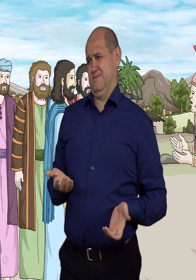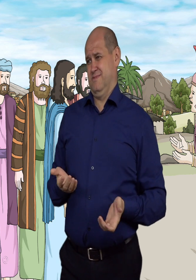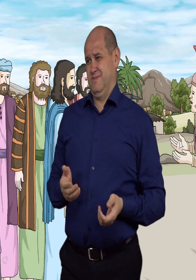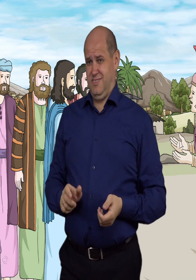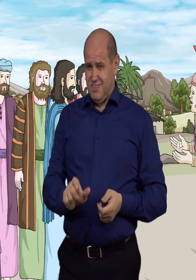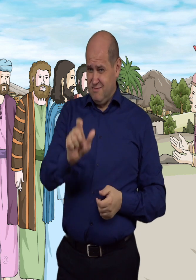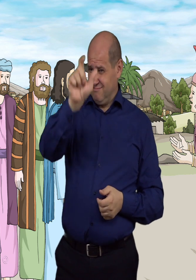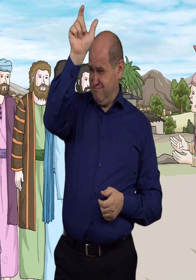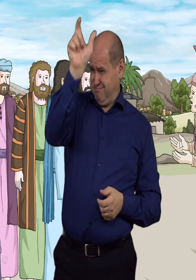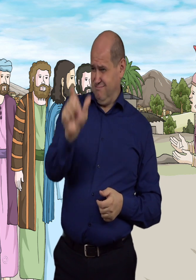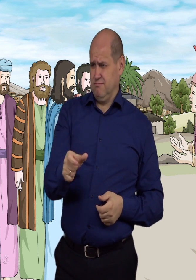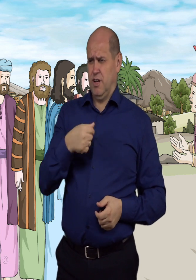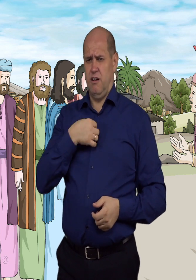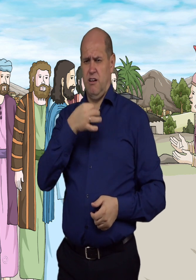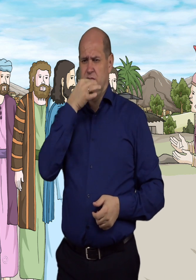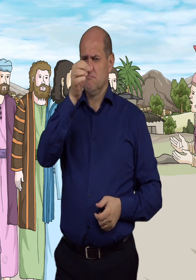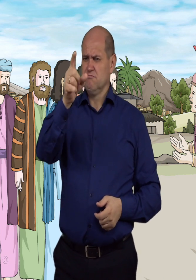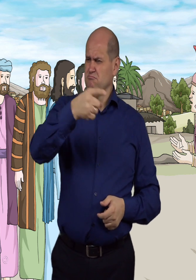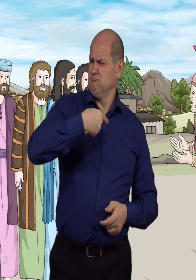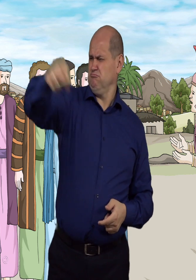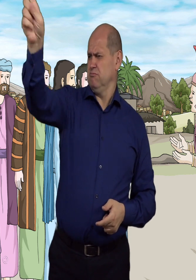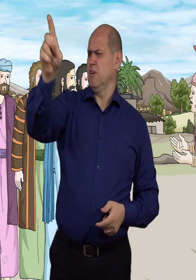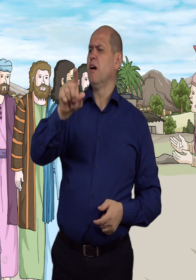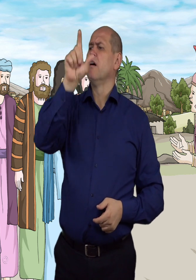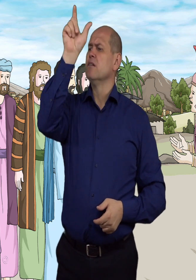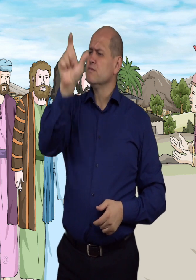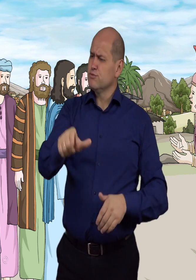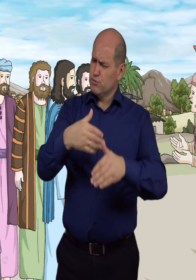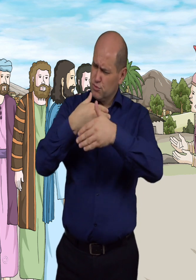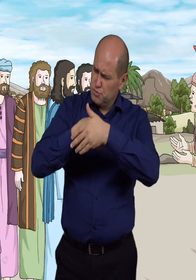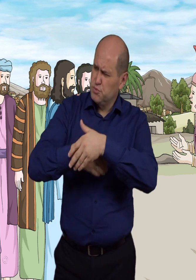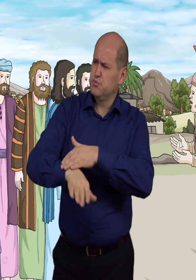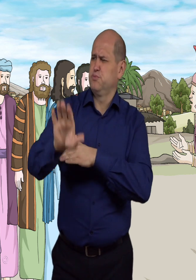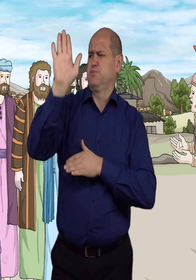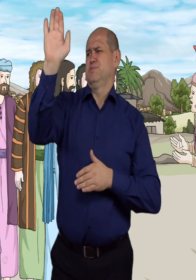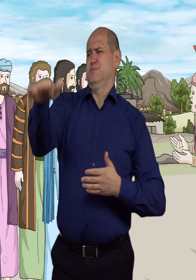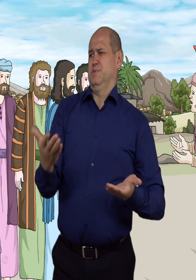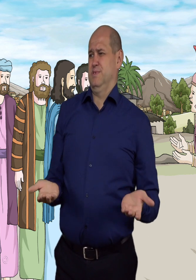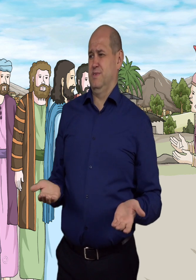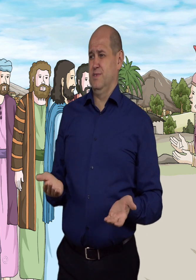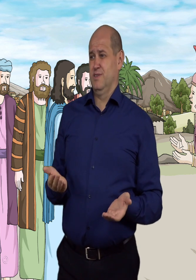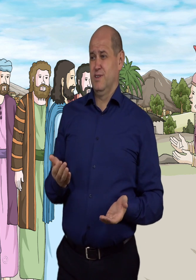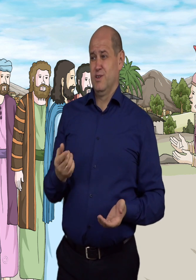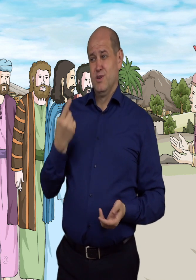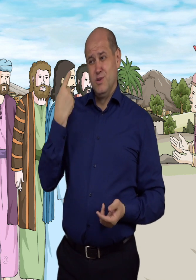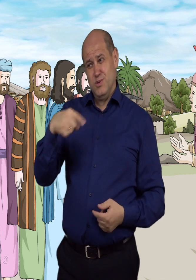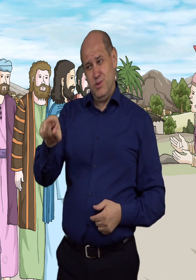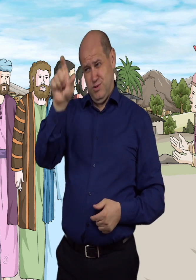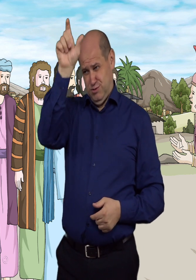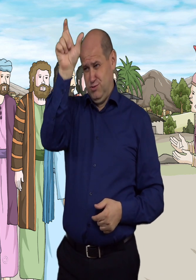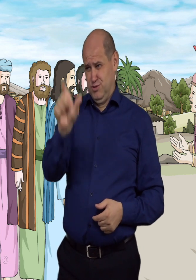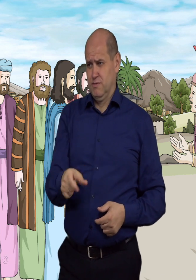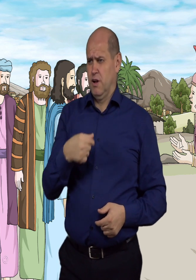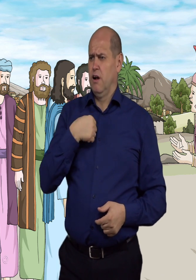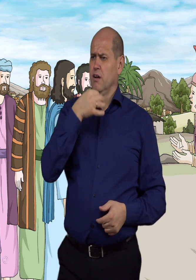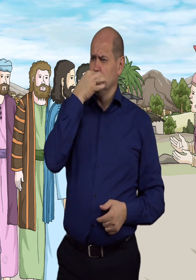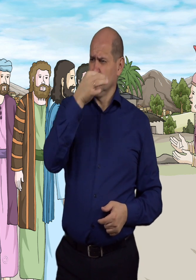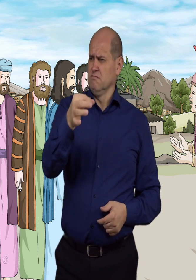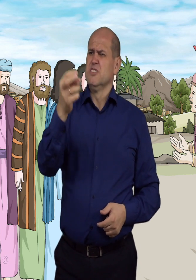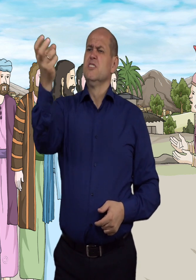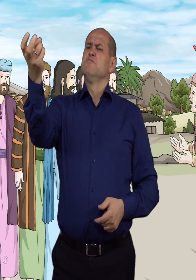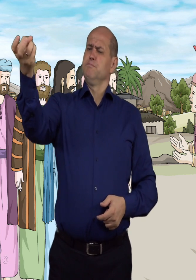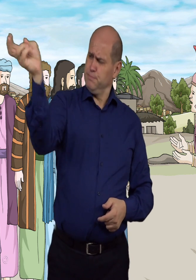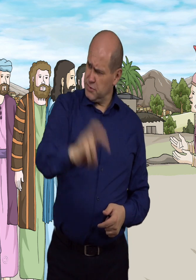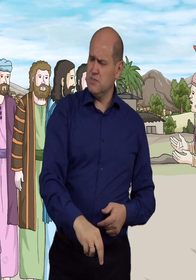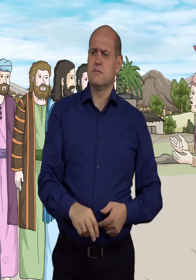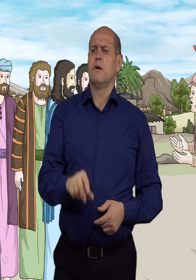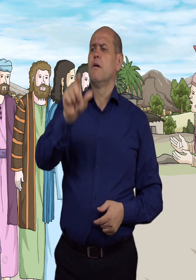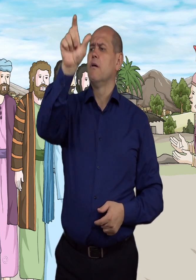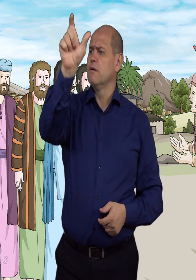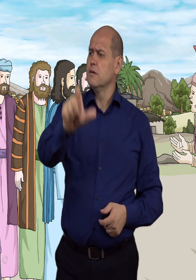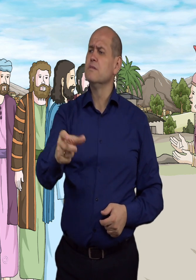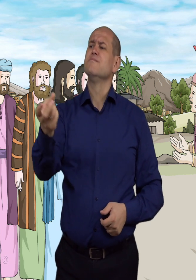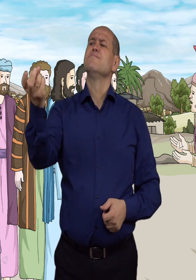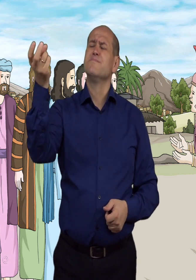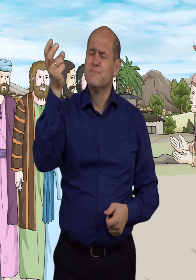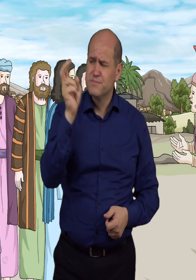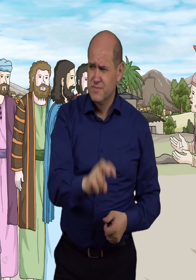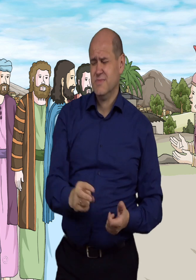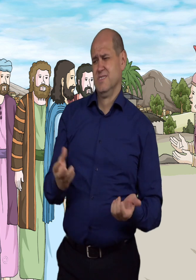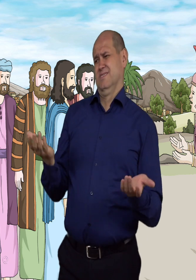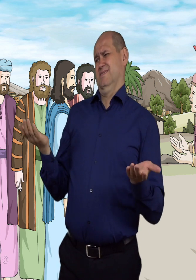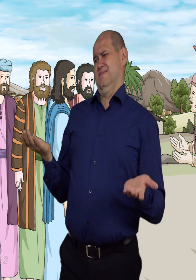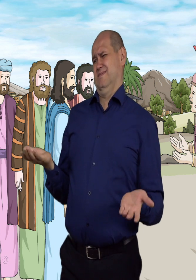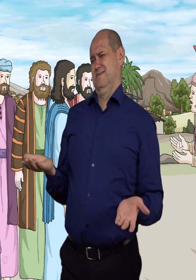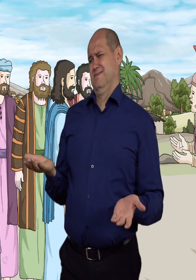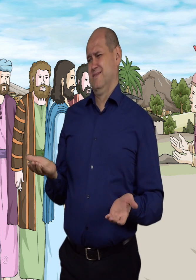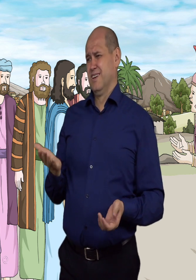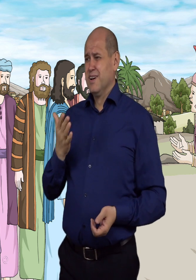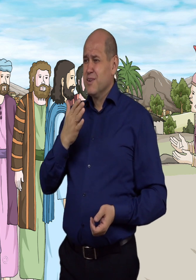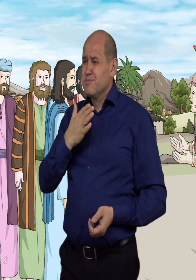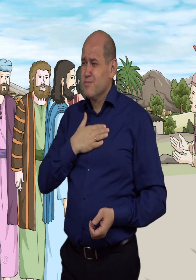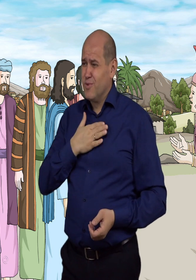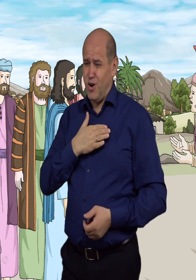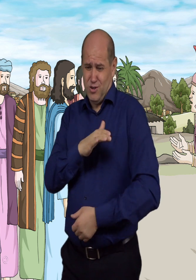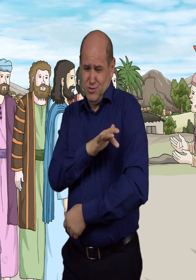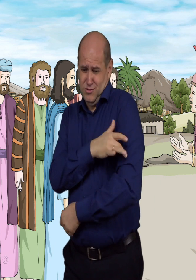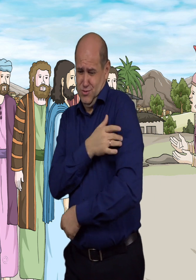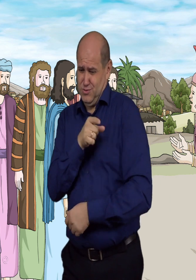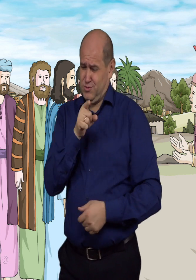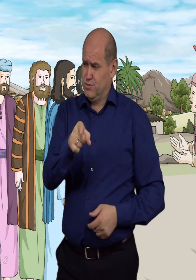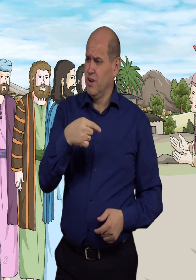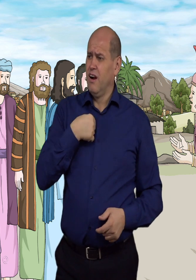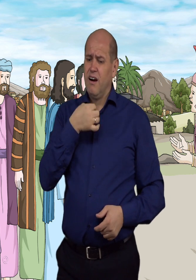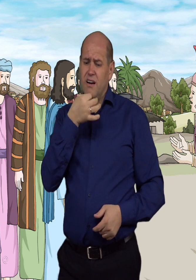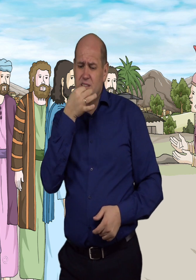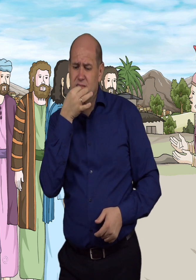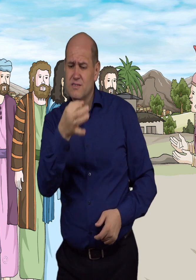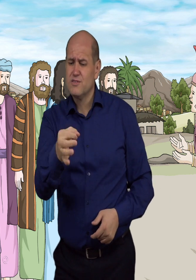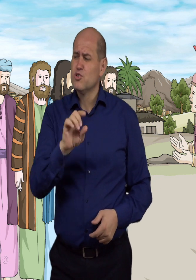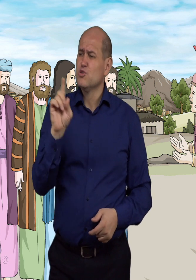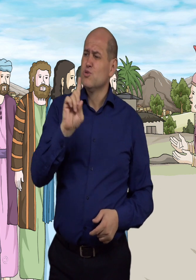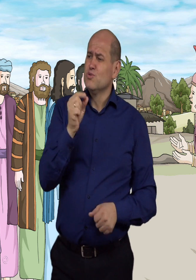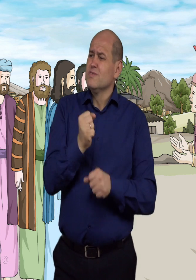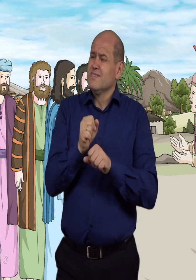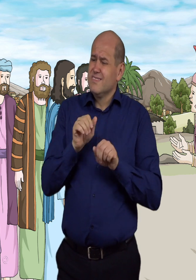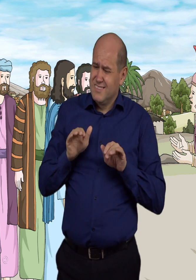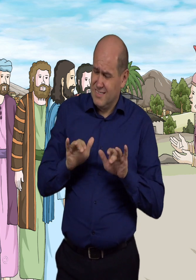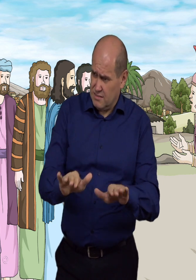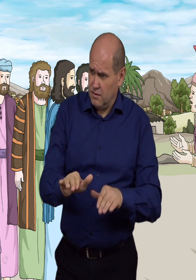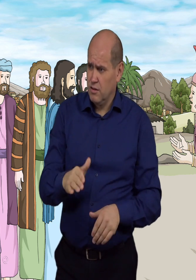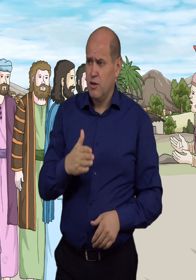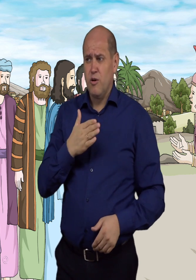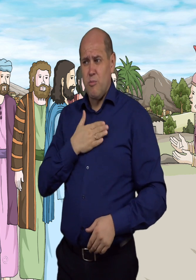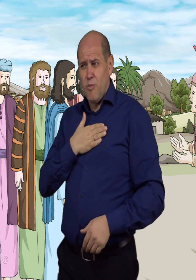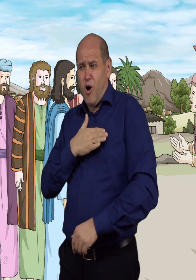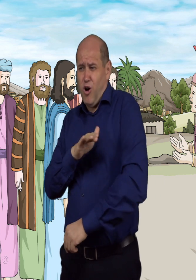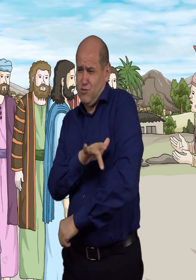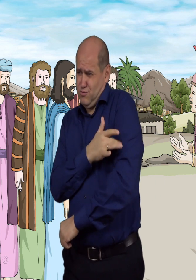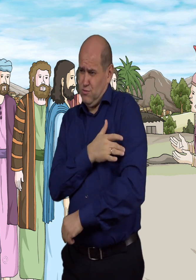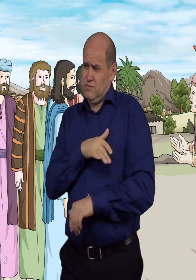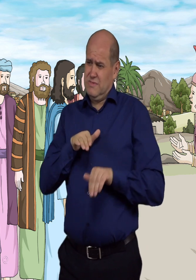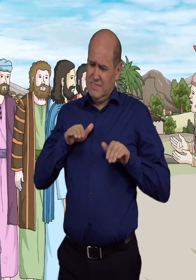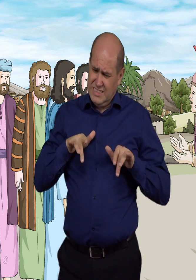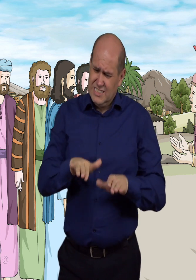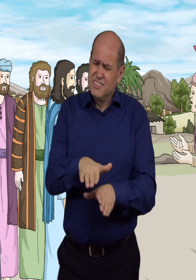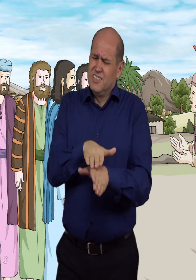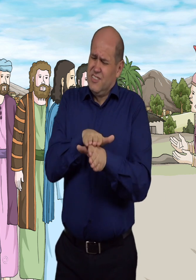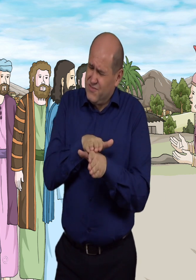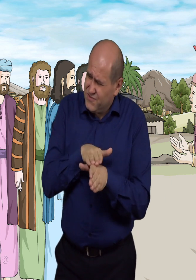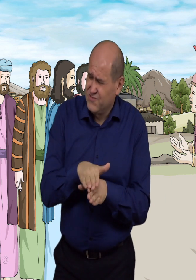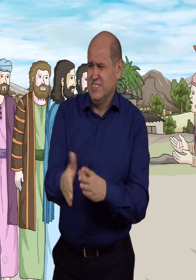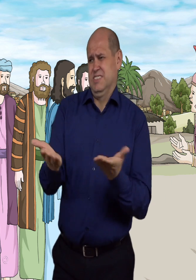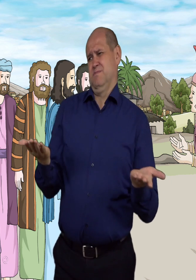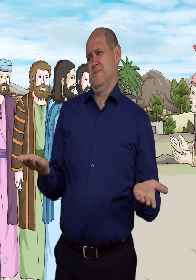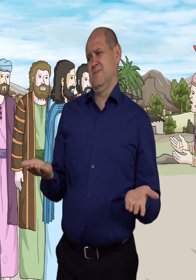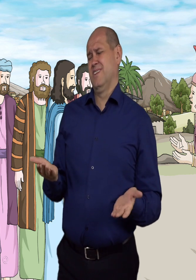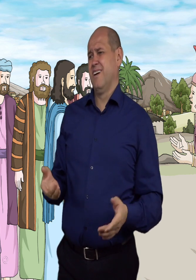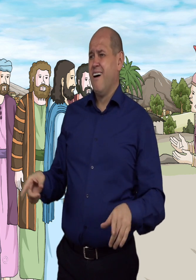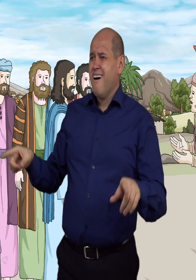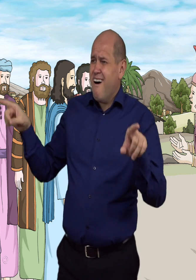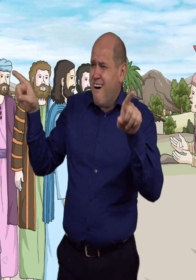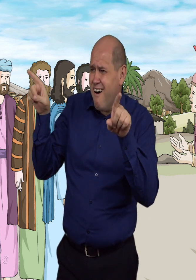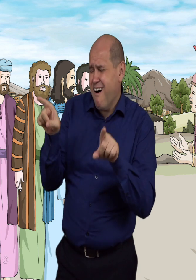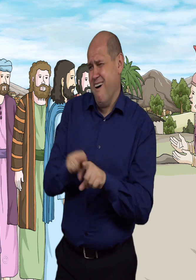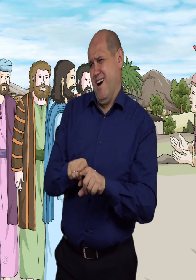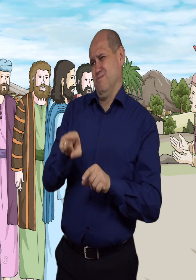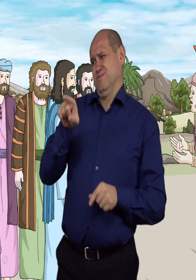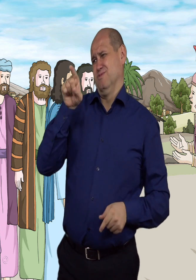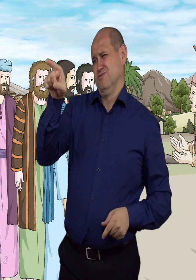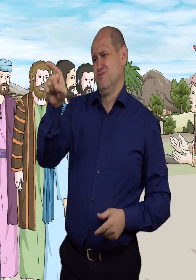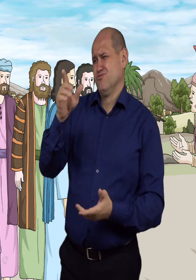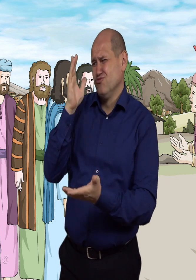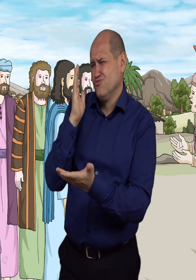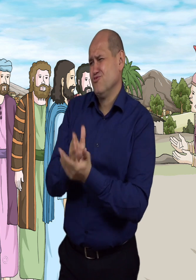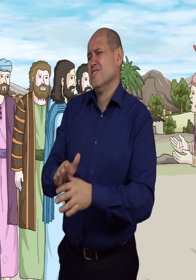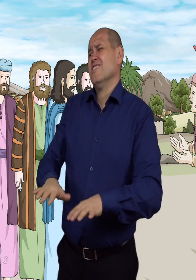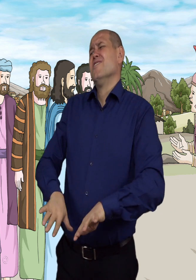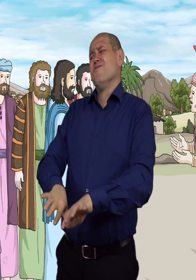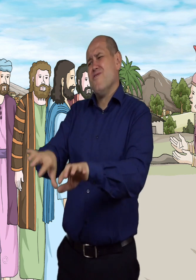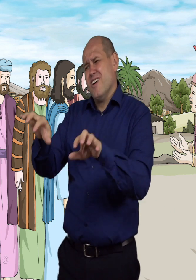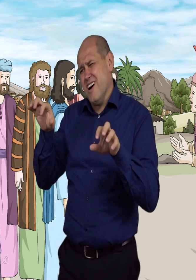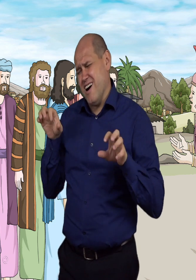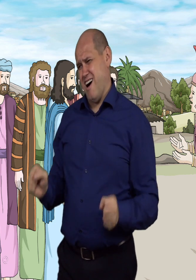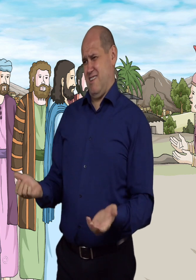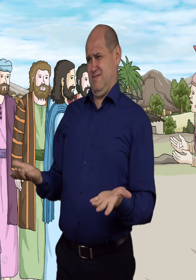For I myself am a man under authority, with soldiers under me.